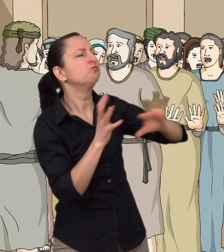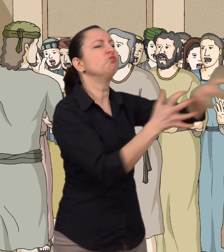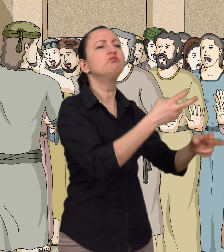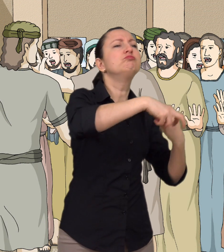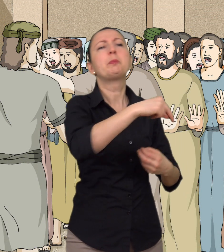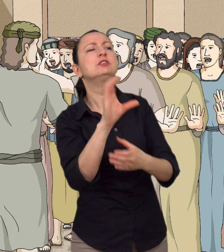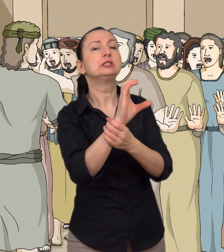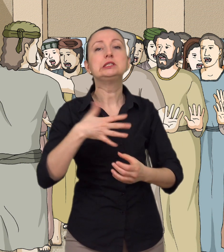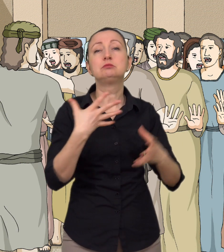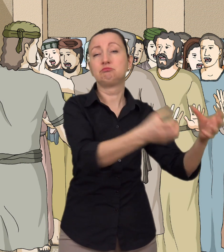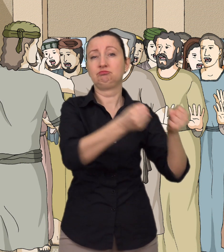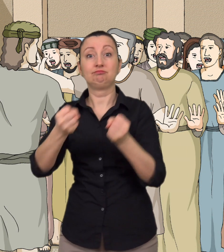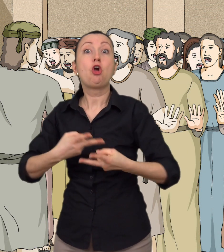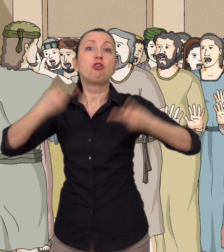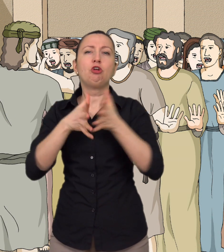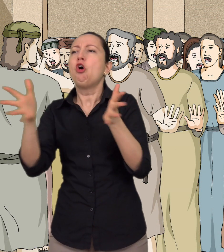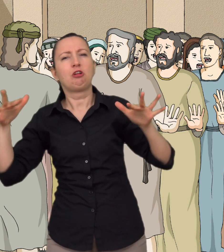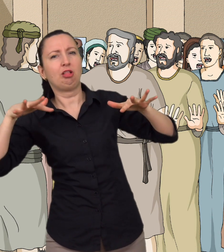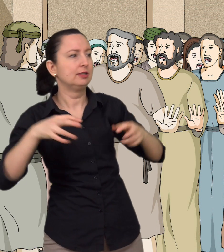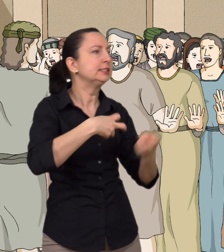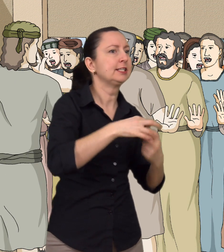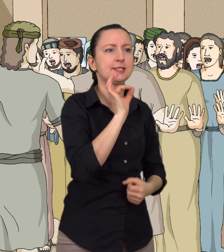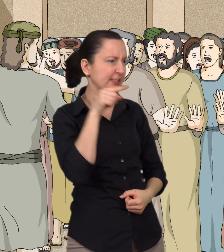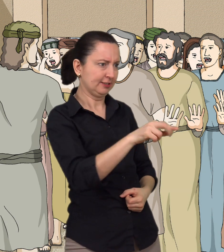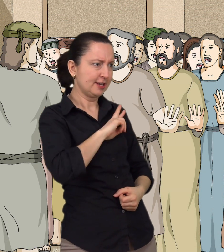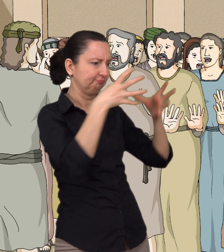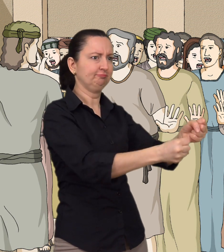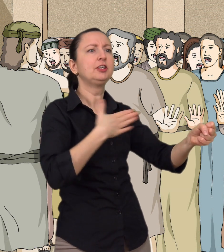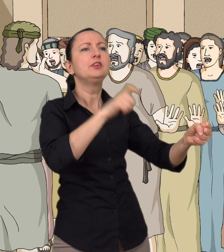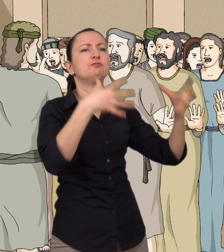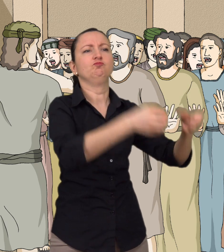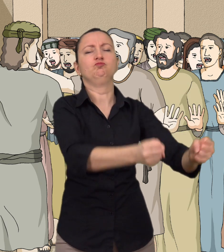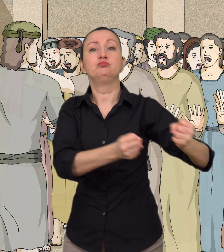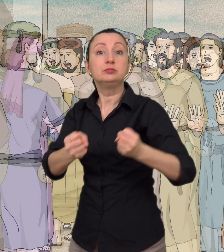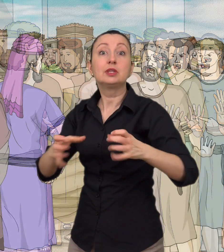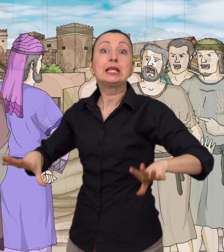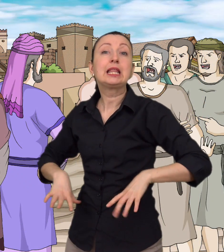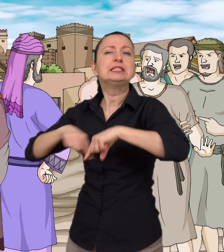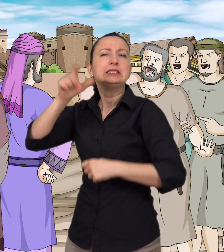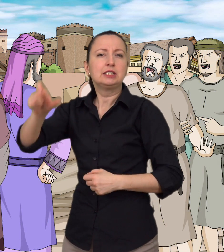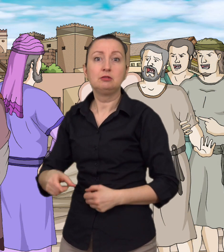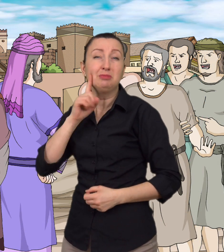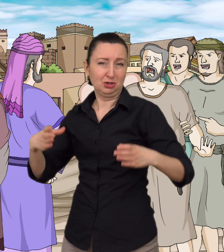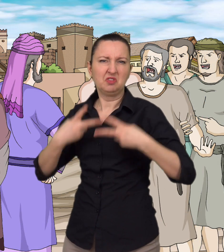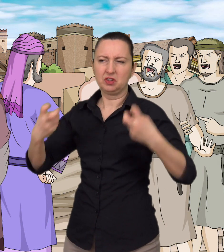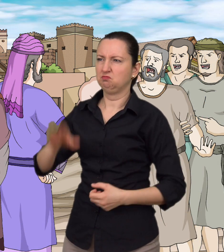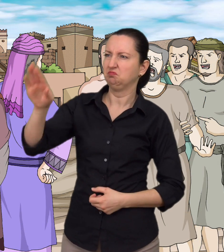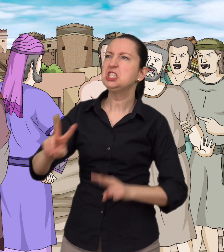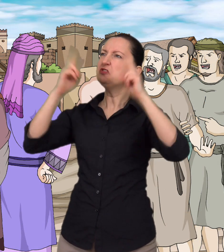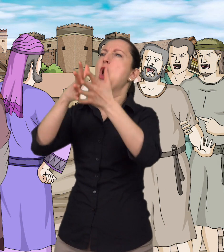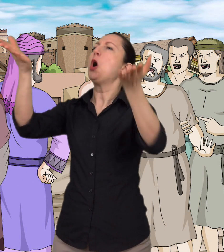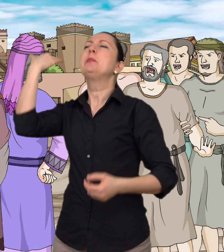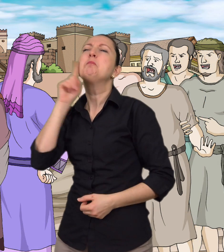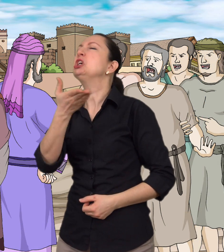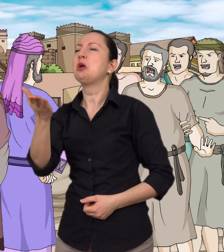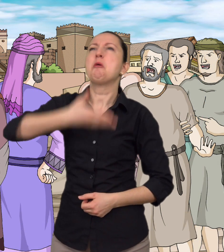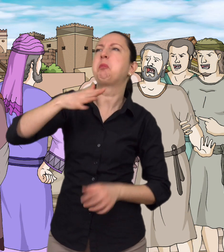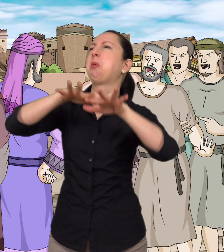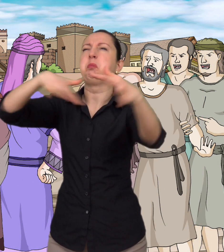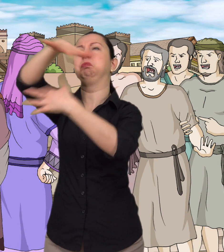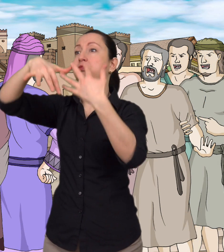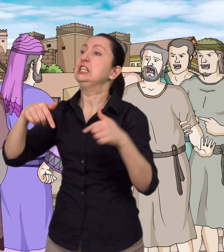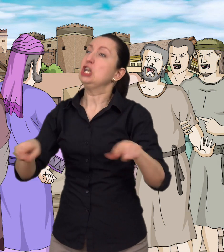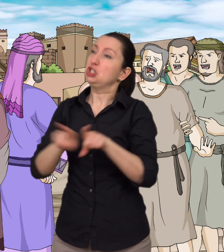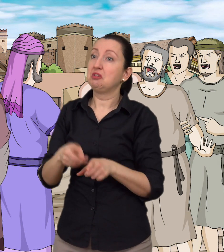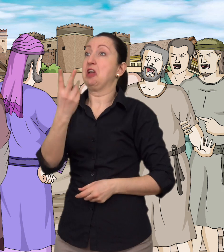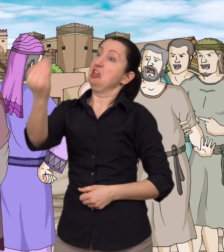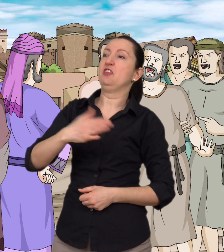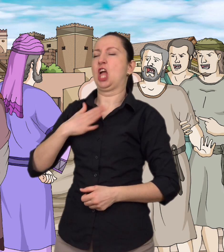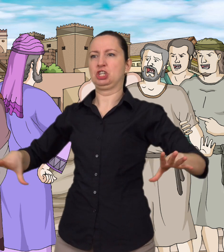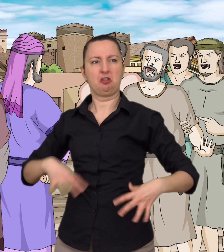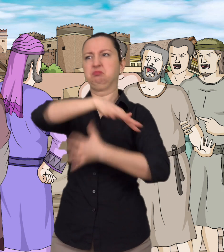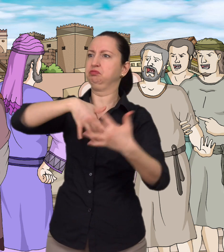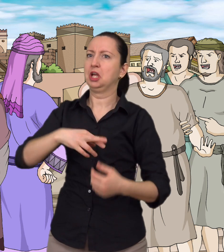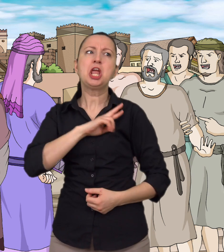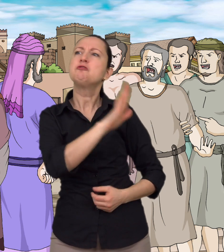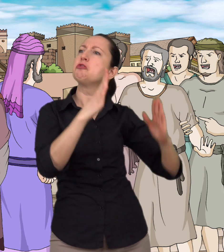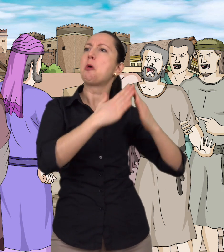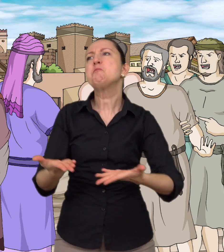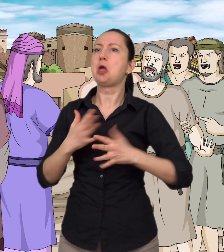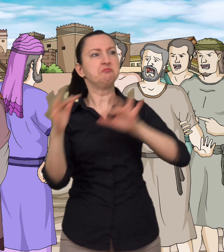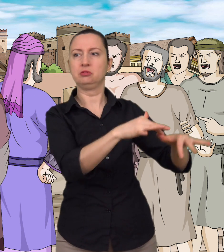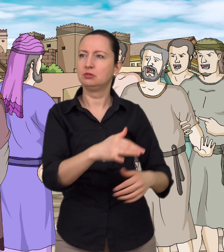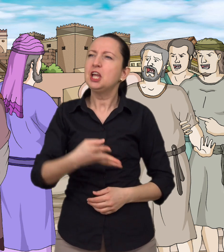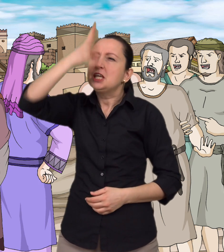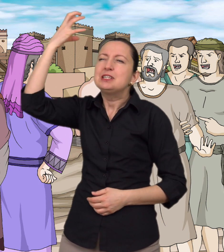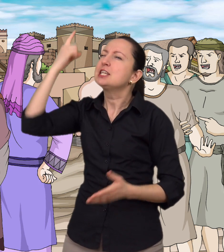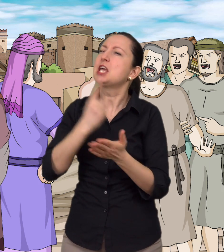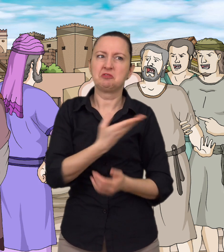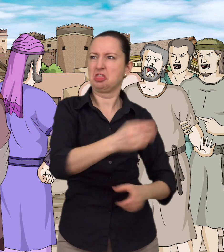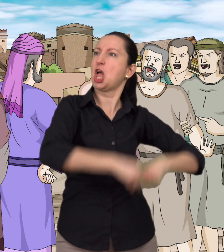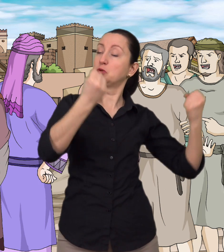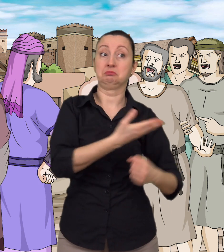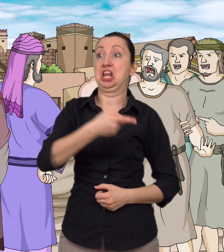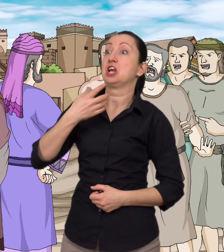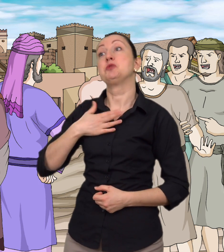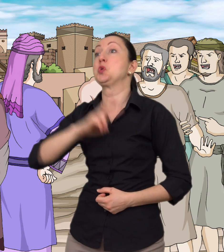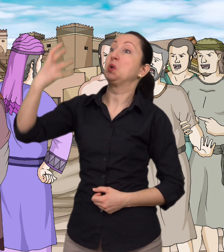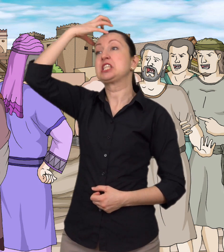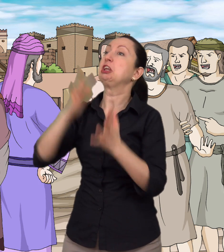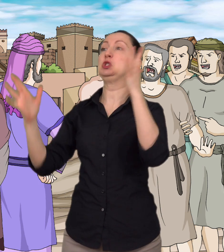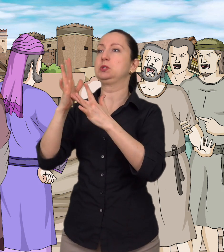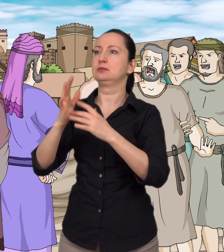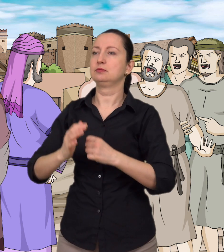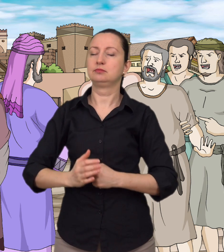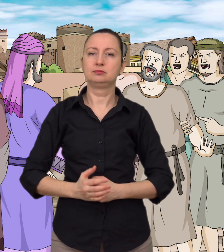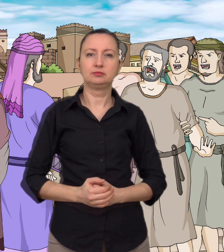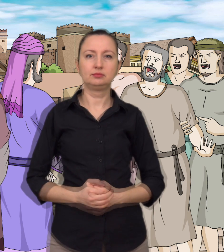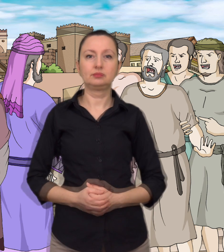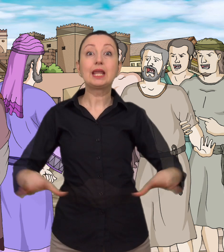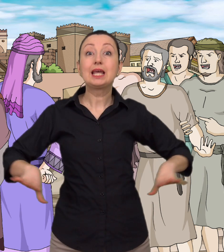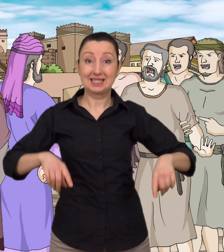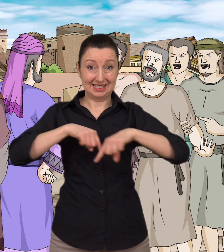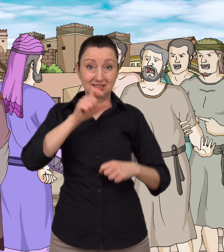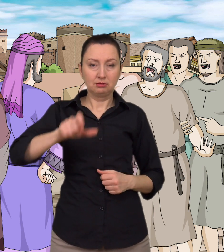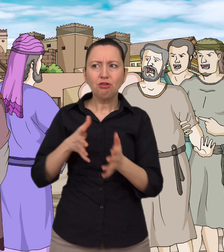But when they could not find them, they dragged Jason and some other brothers before the city officials, shouting, “These men who have turned the world upside down have now come here, and Jason has welcomed them into his home.